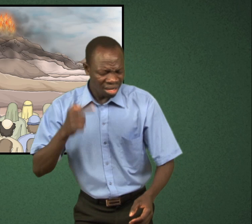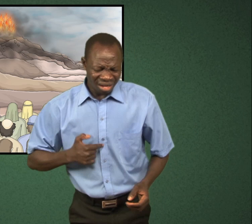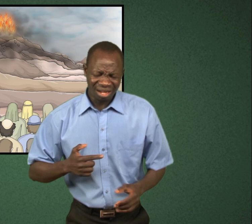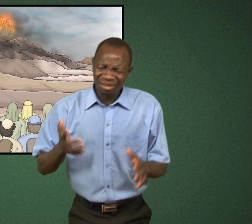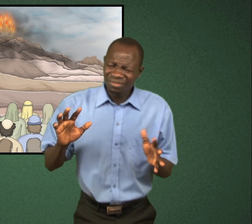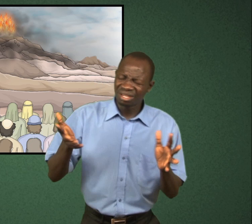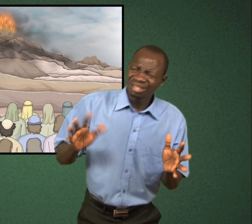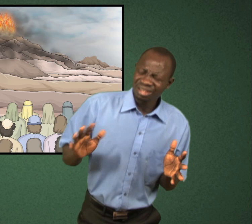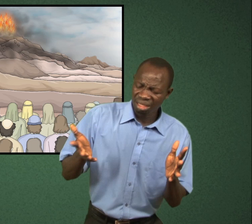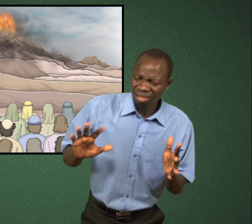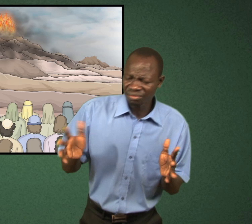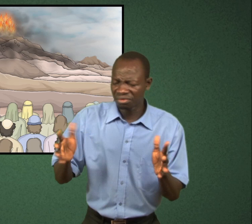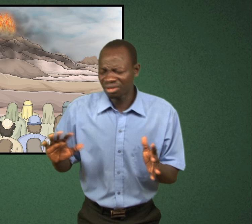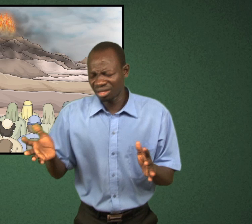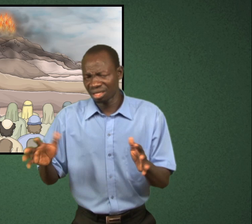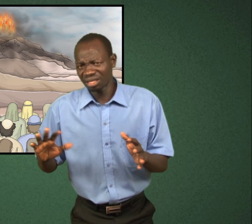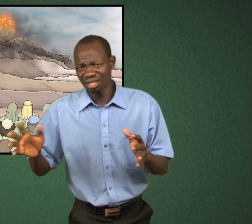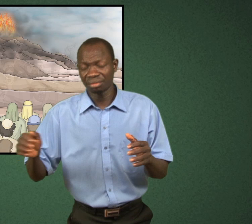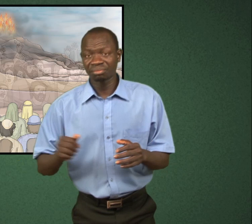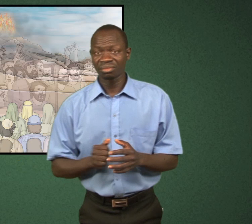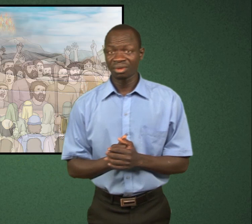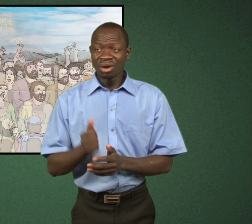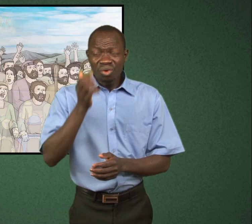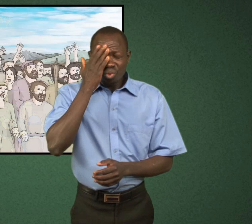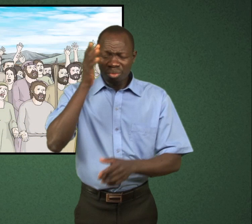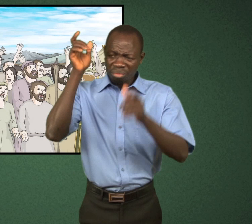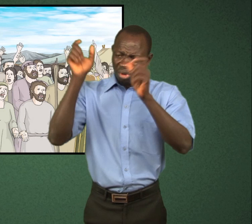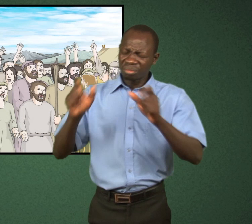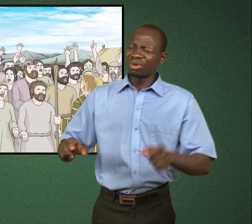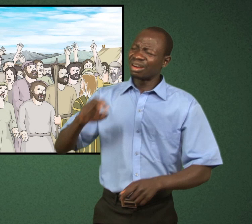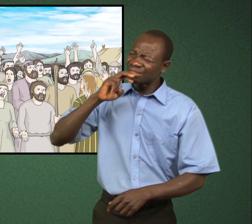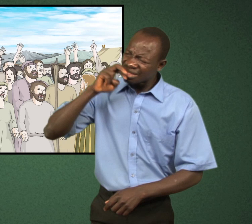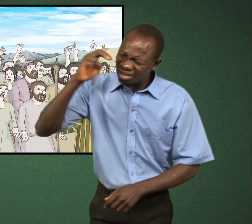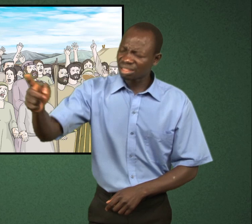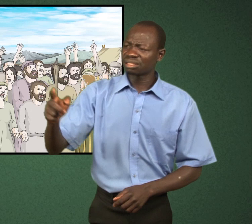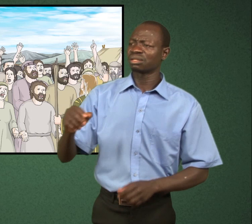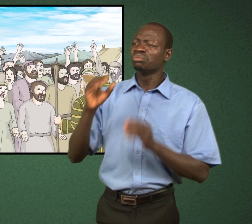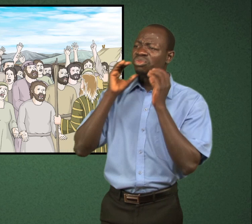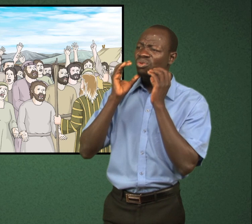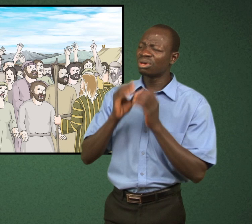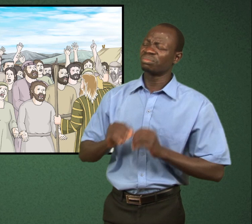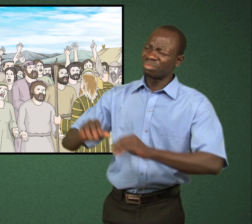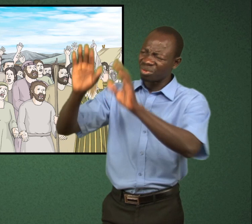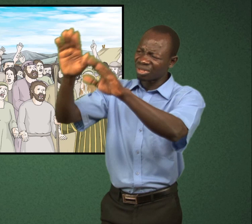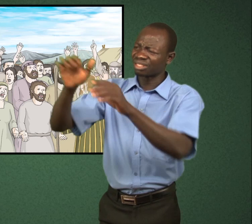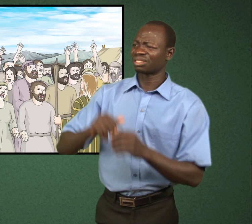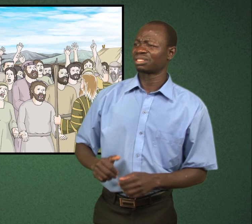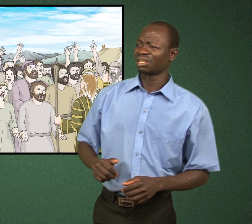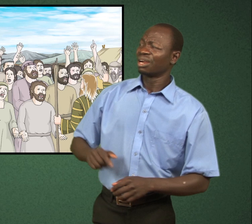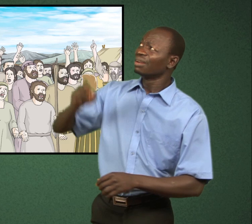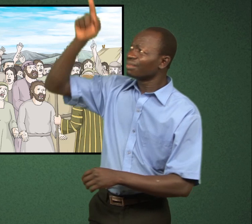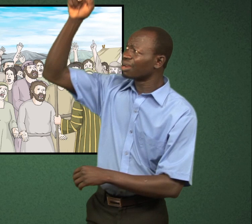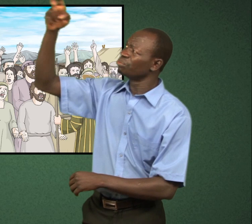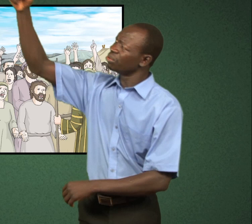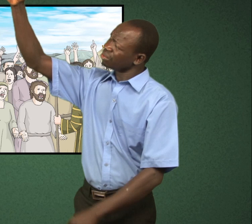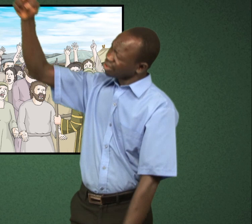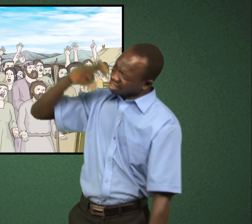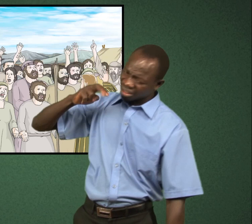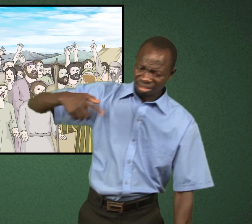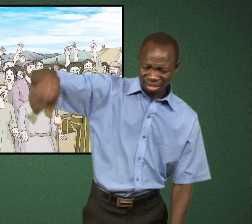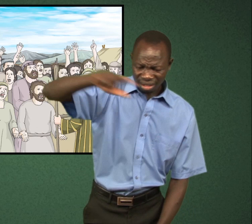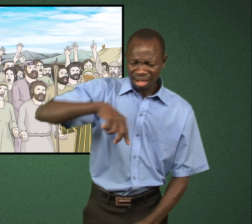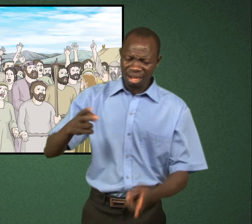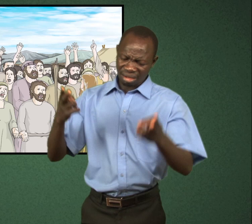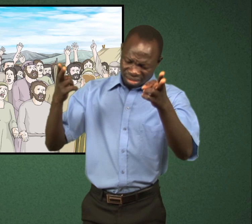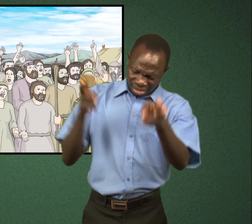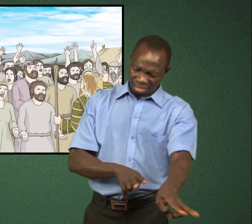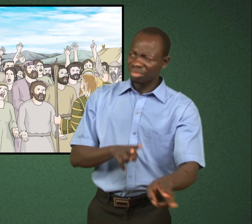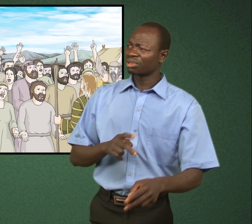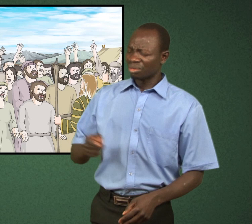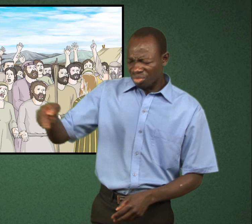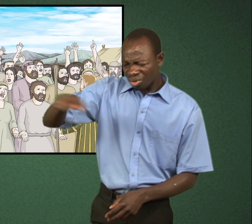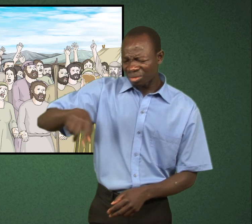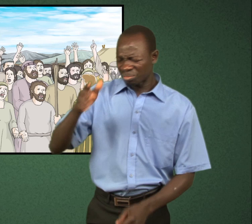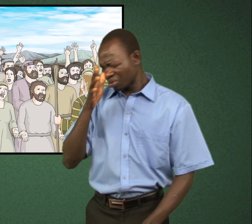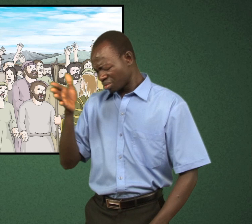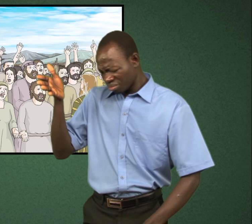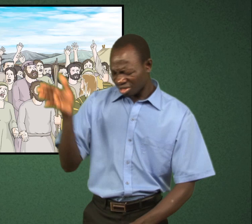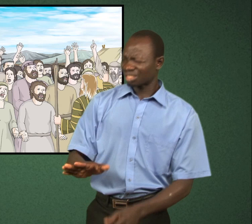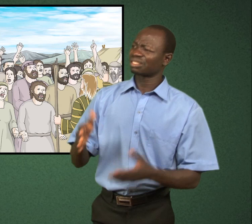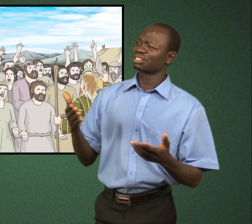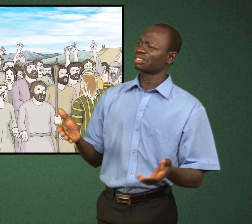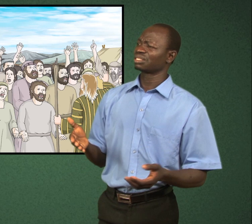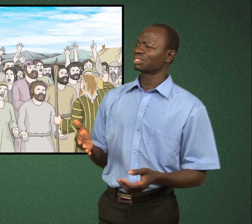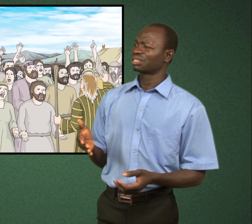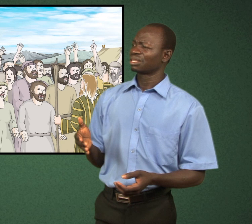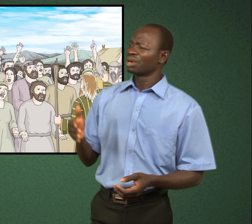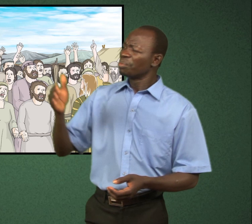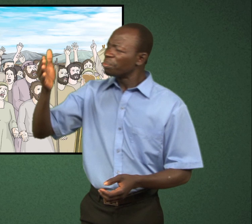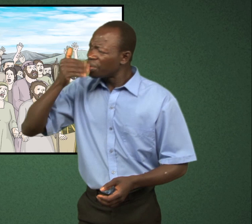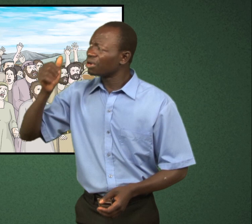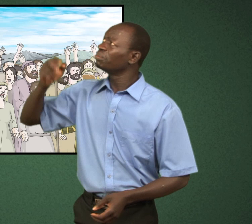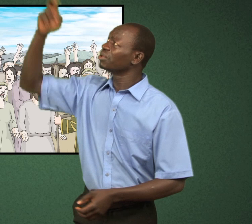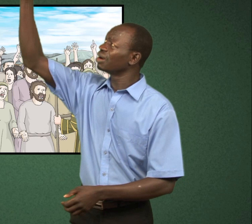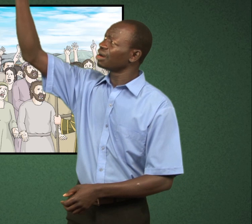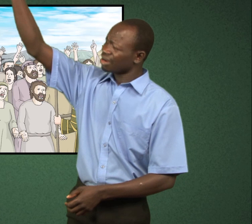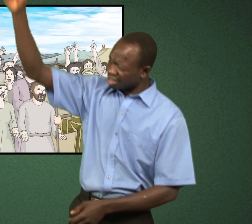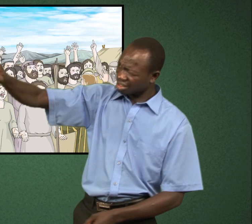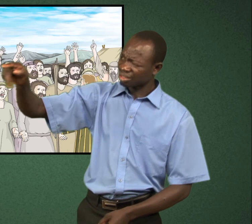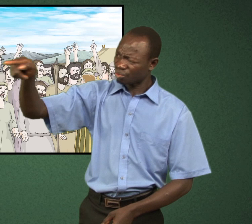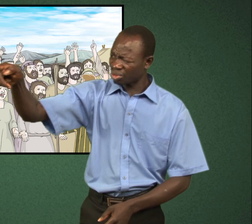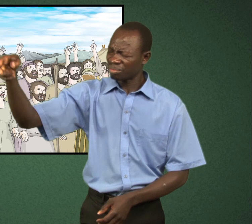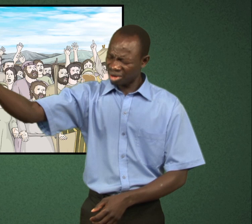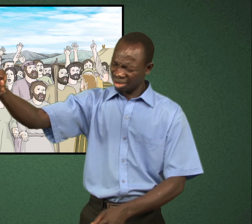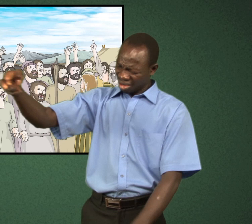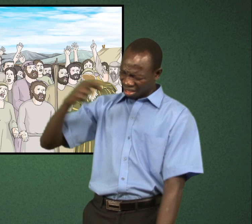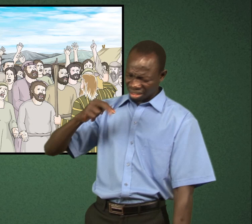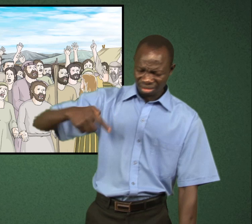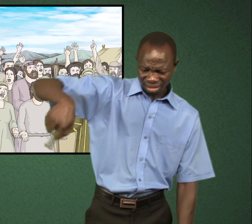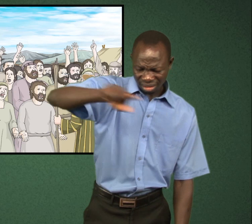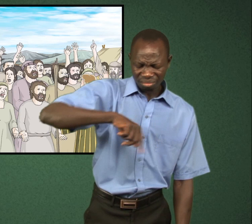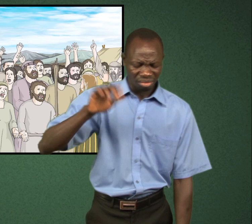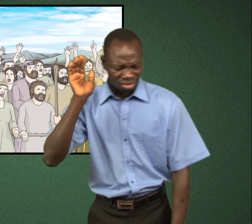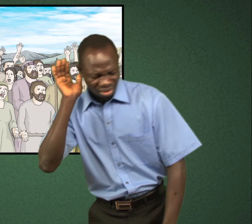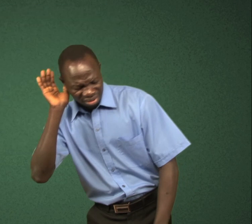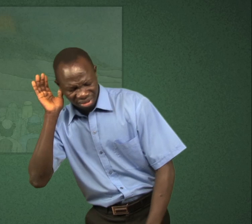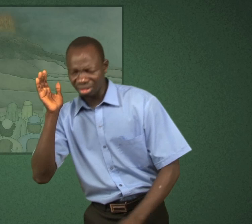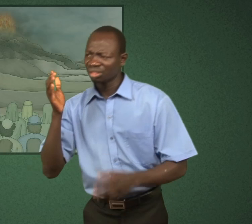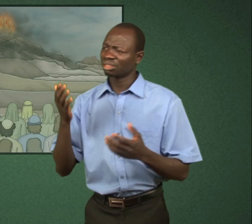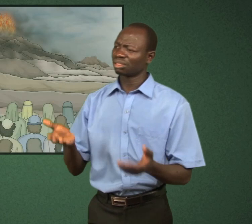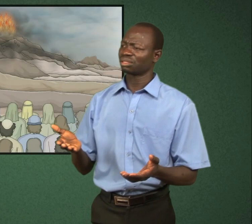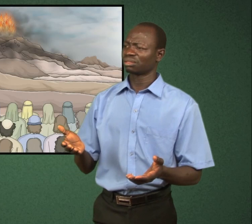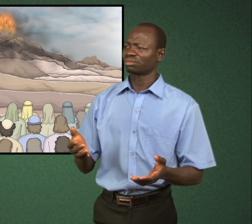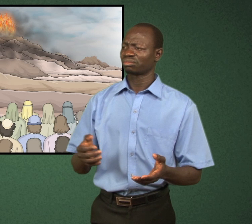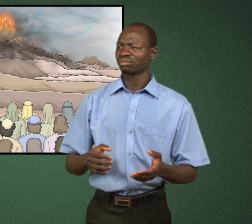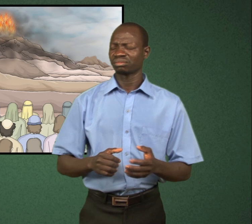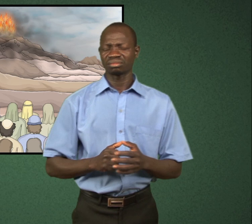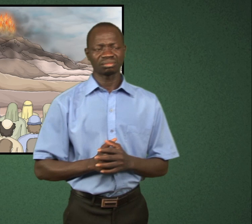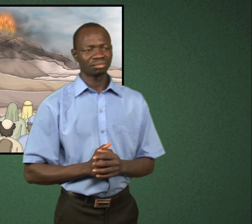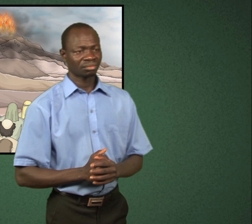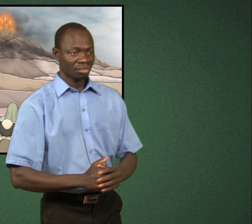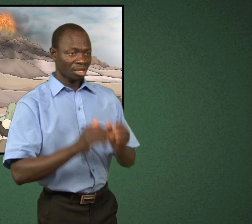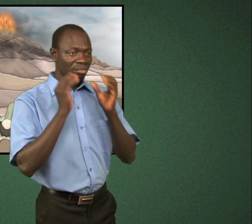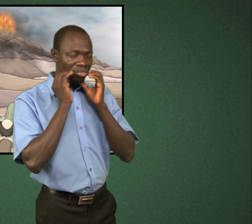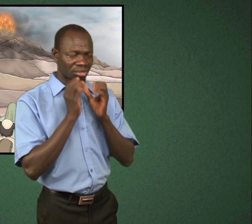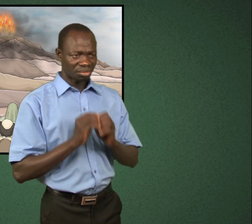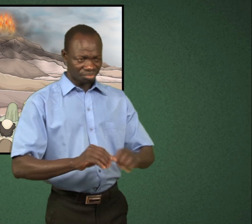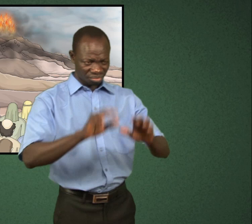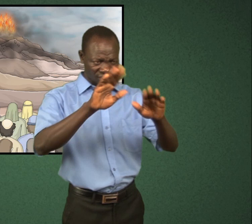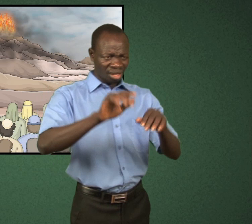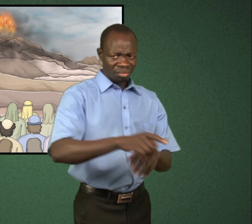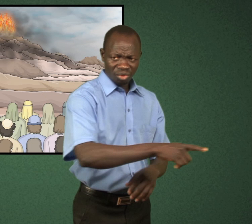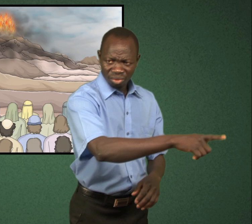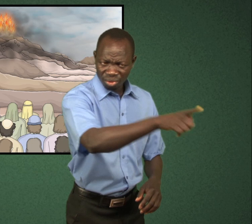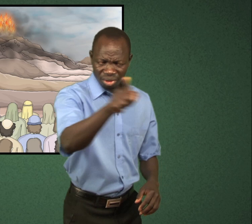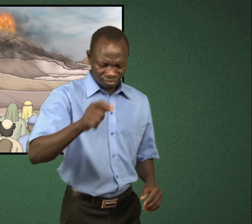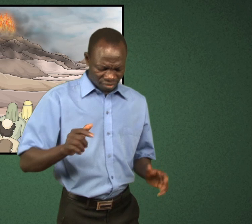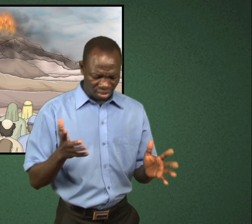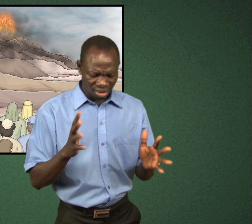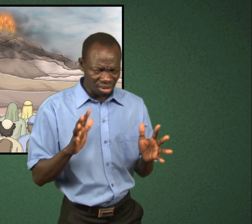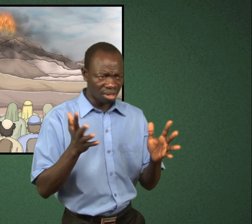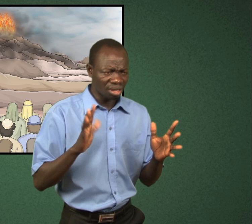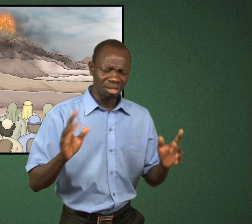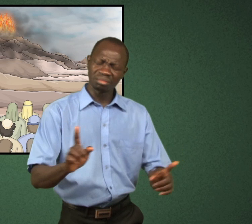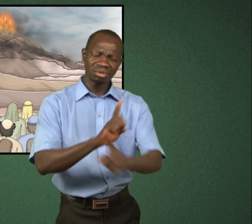“Speak to us yourself and we will listen,” they said to Moses. “But do not let God speak to us, or we will die.”